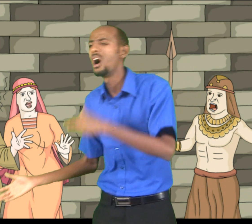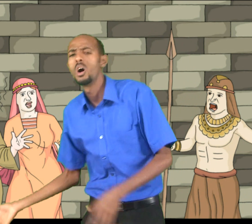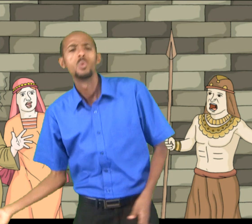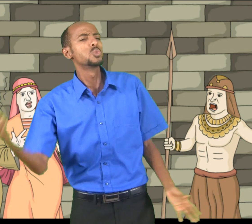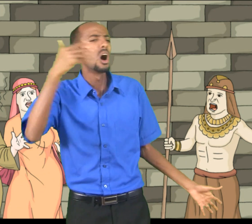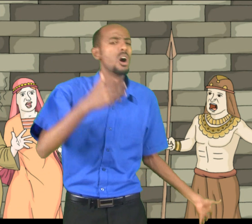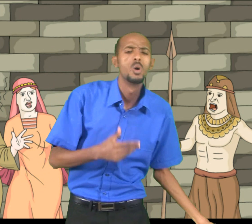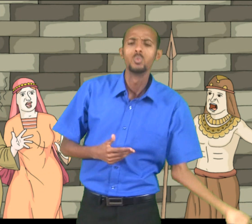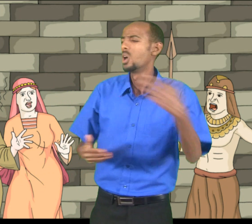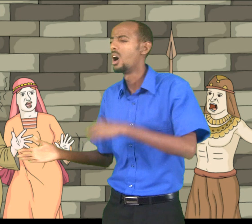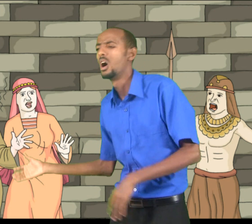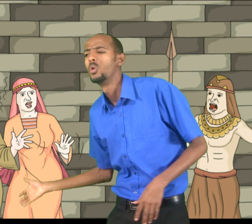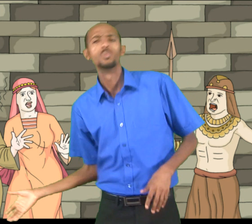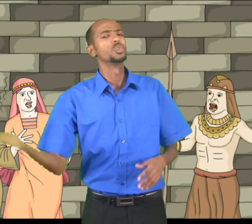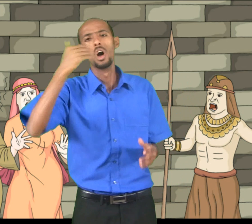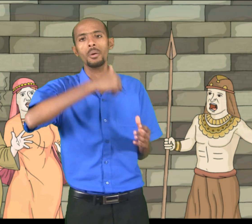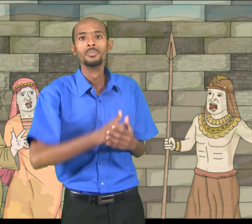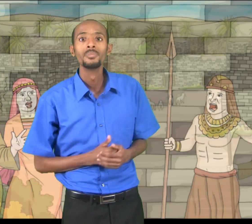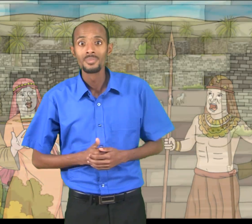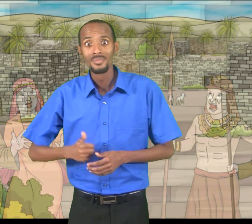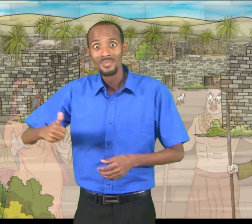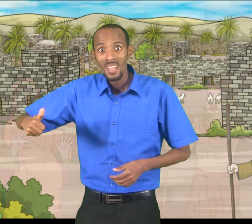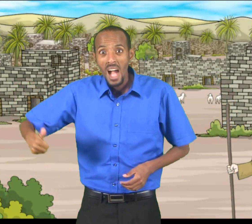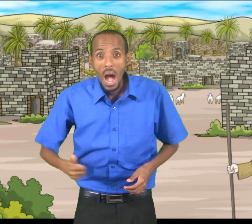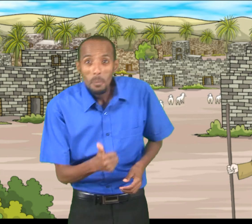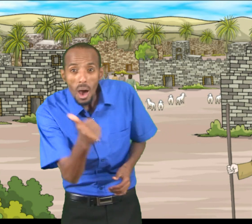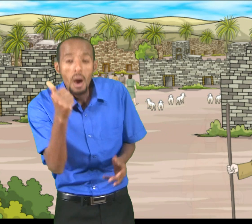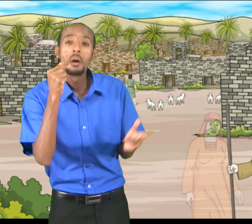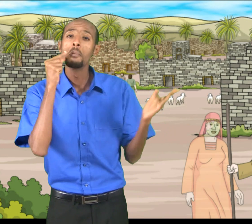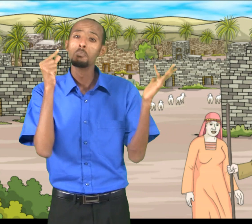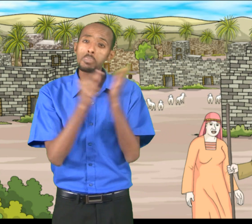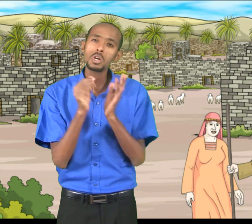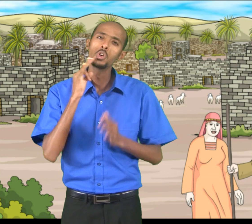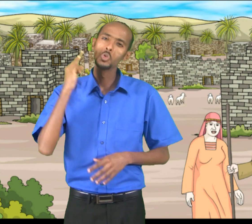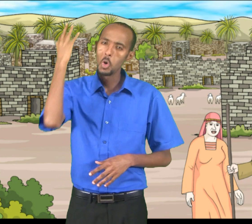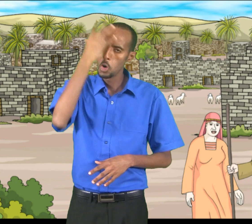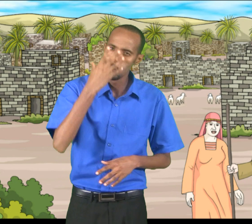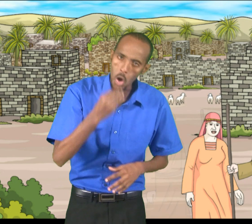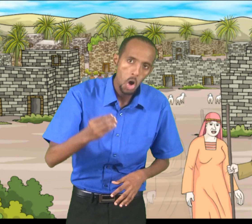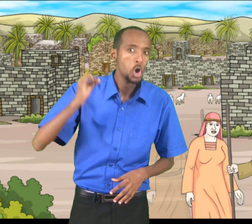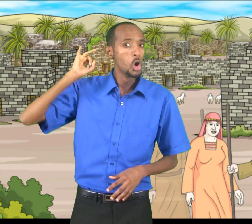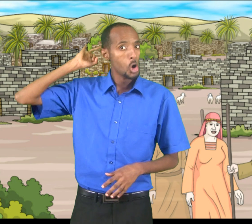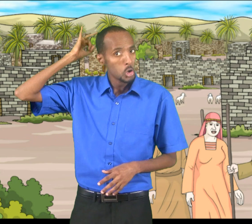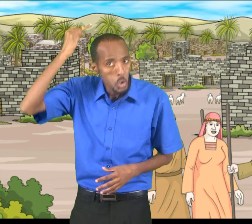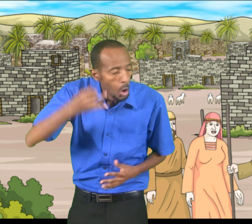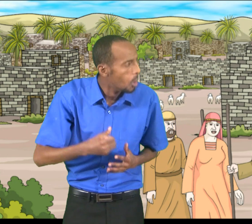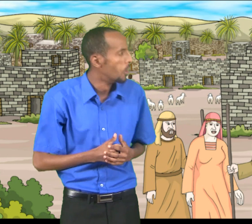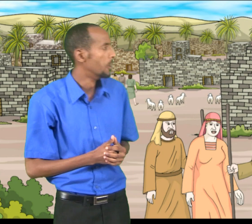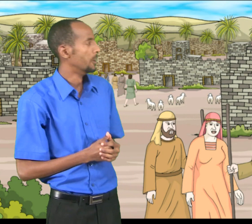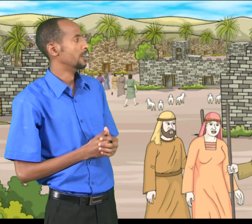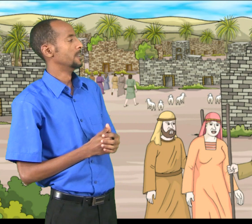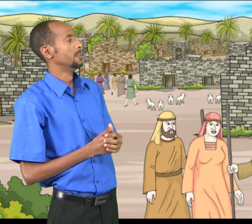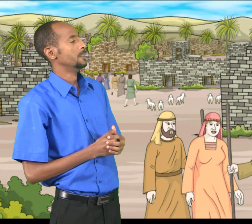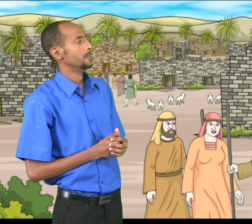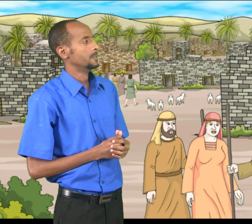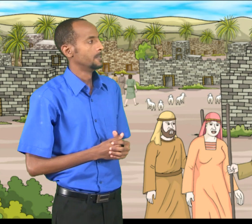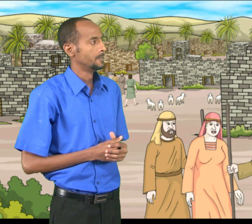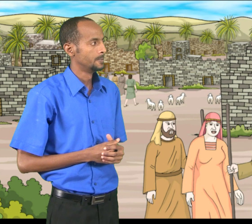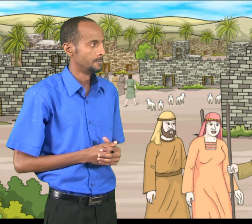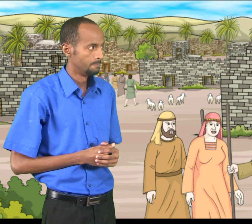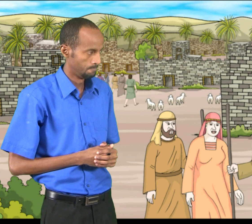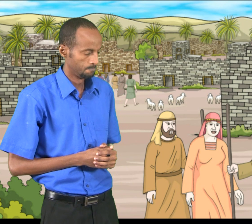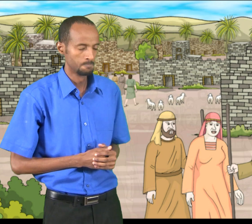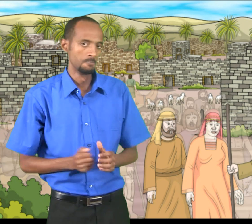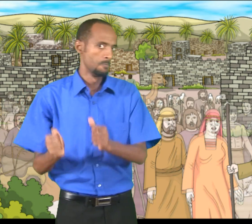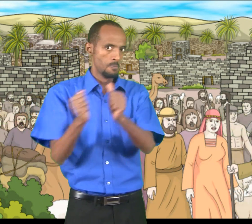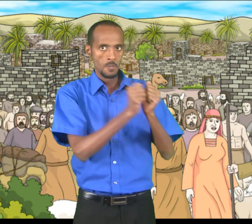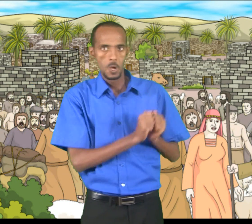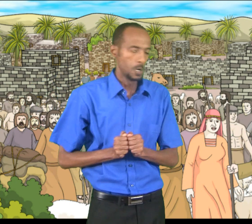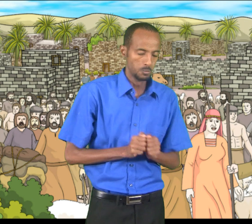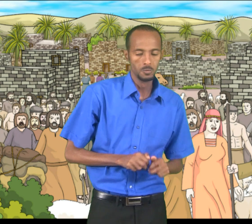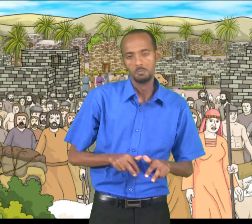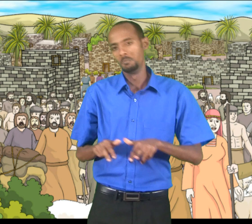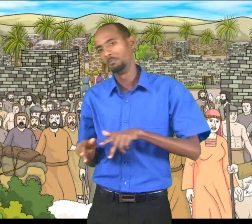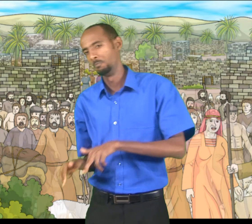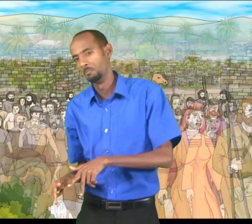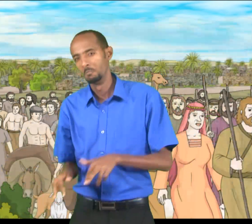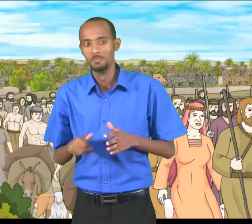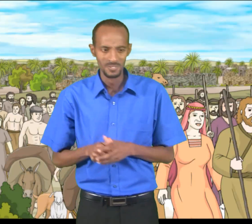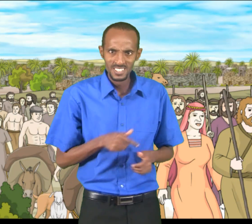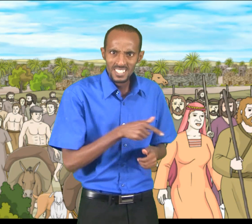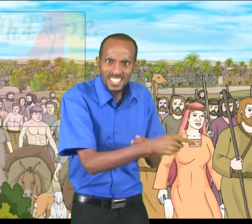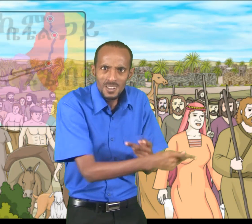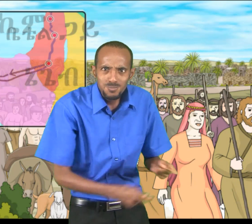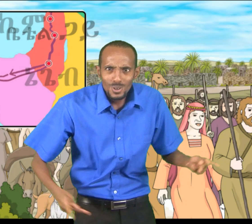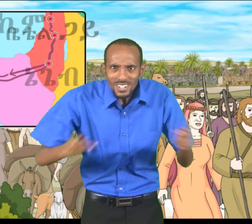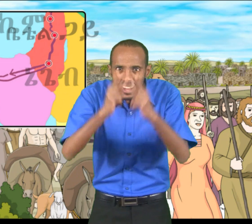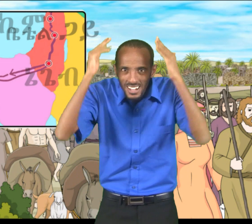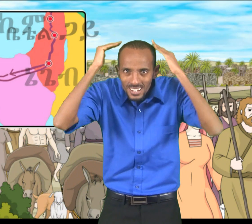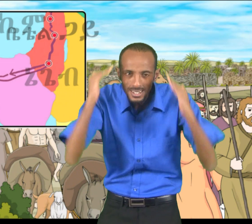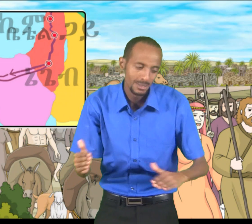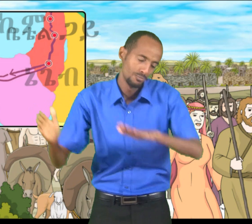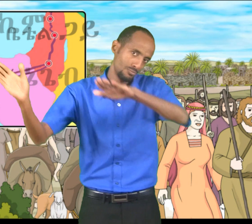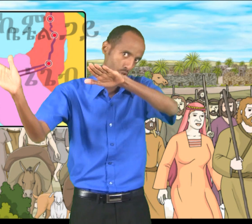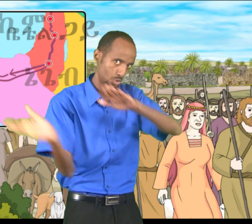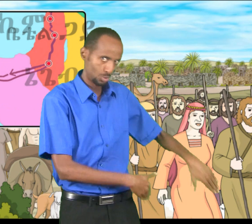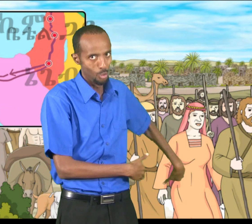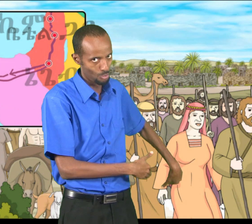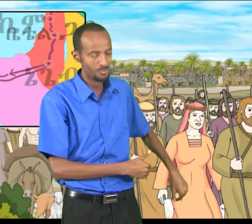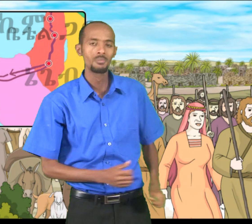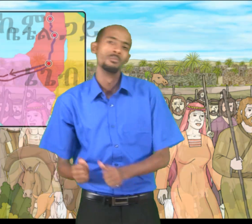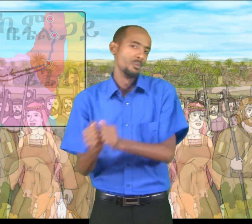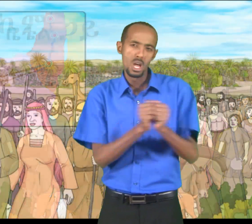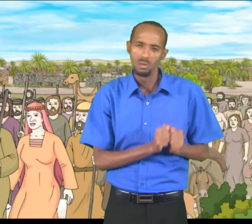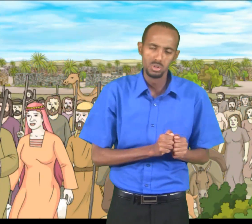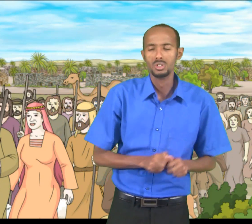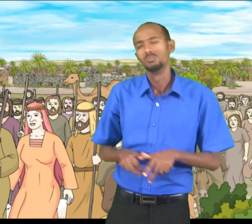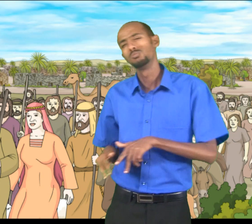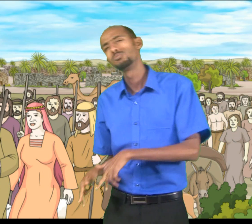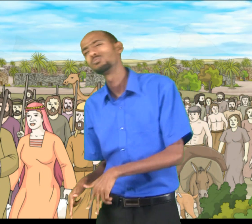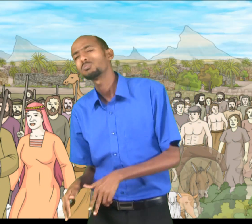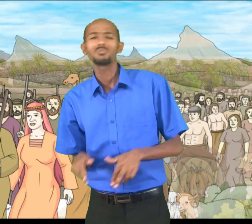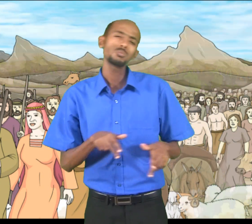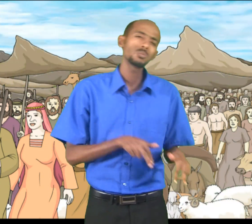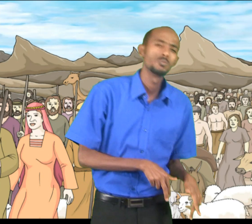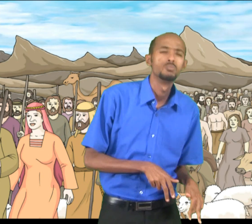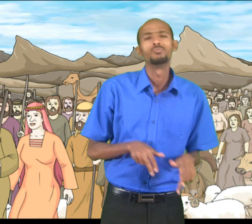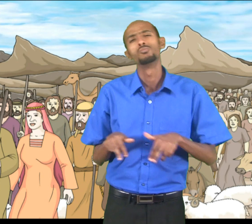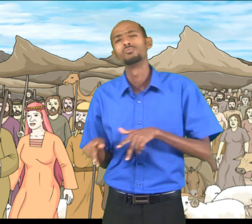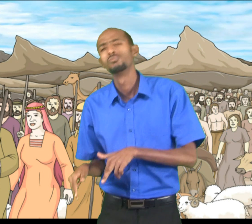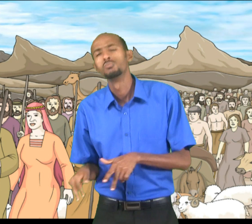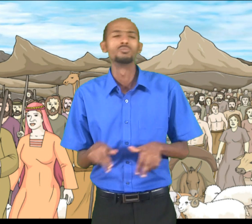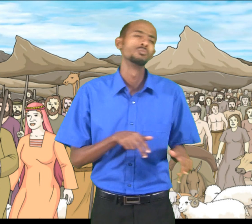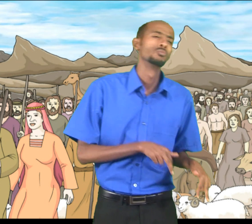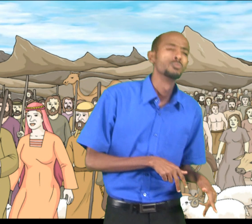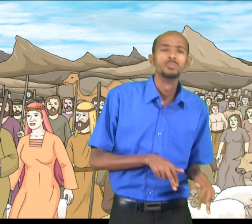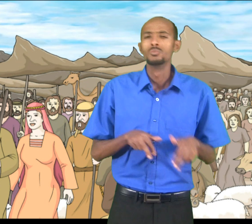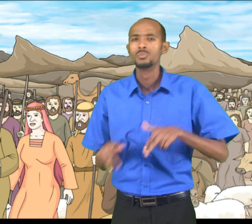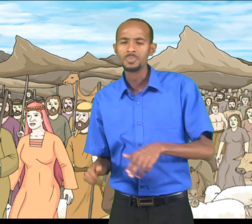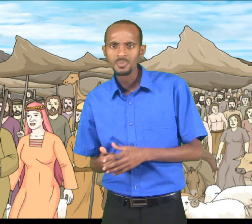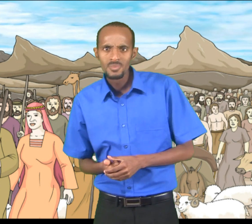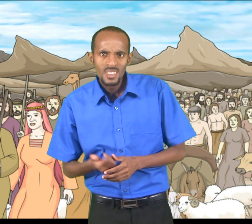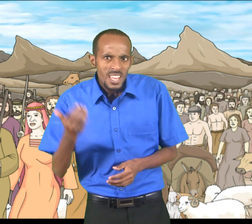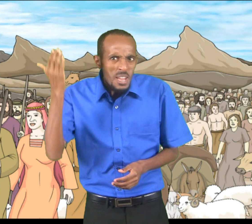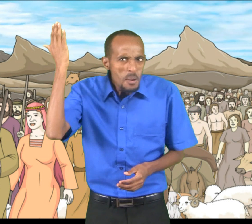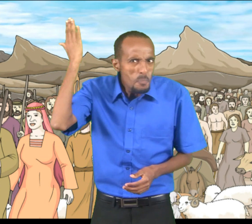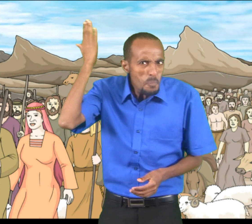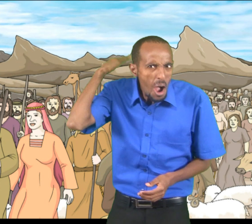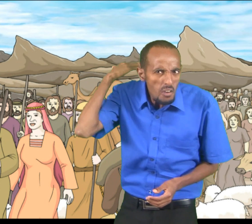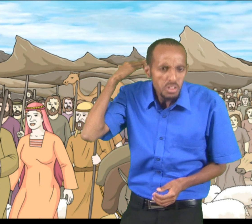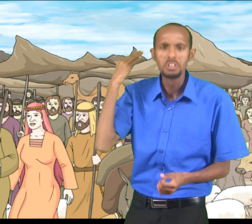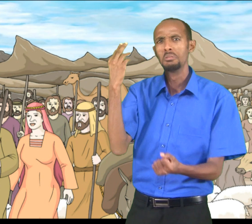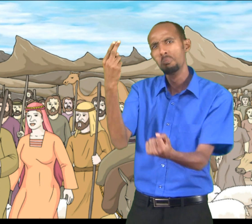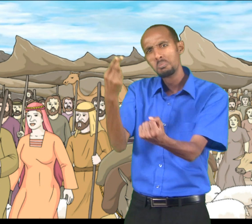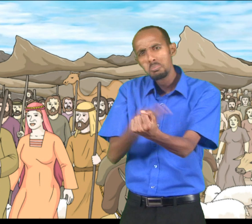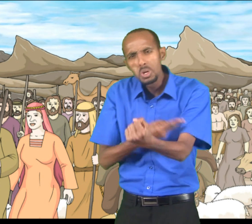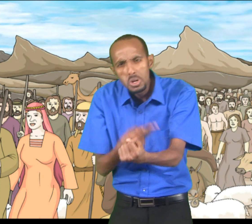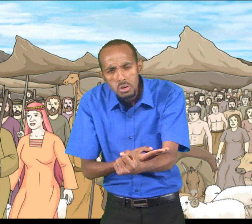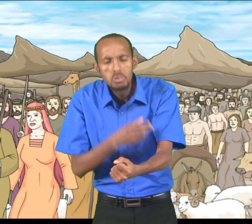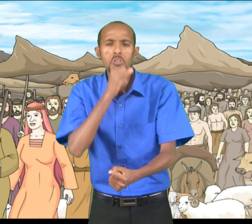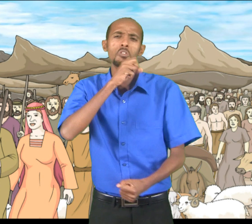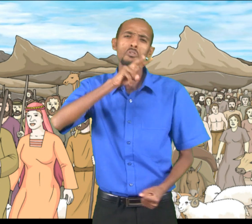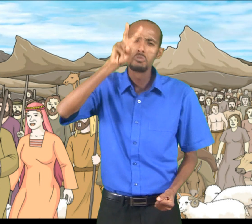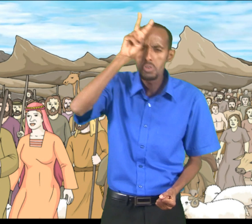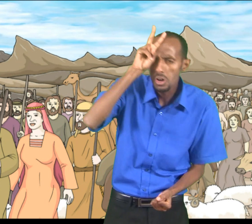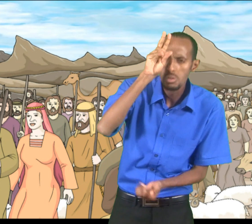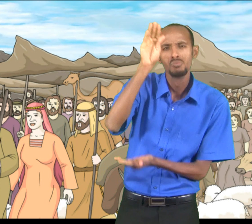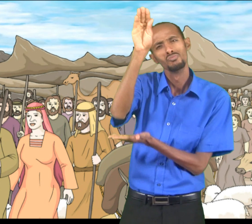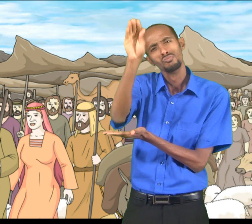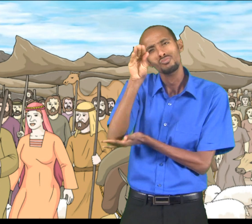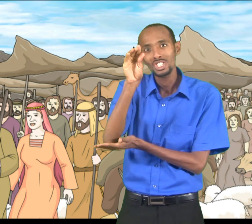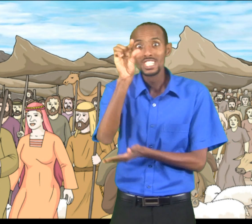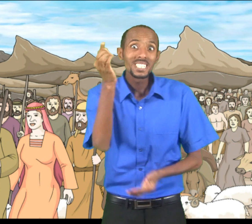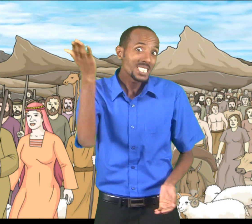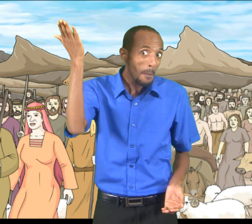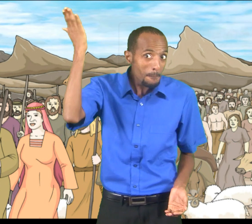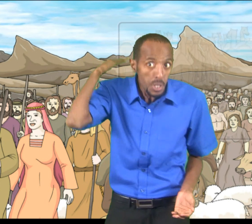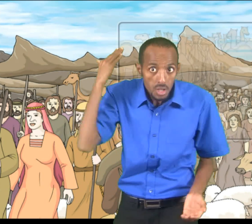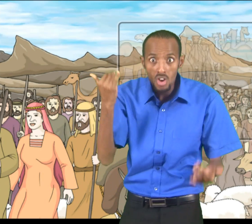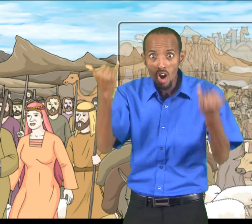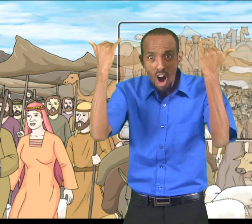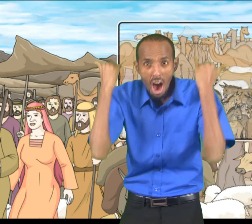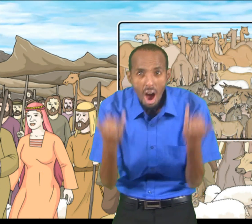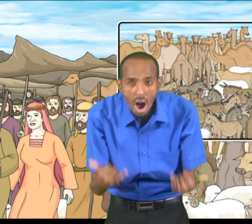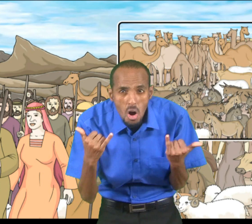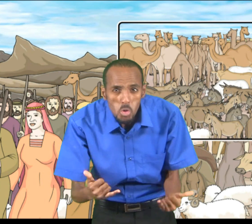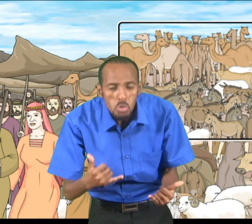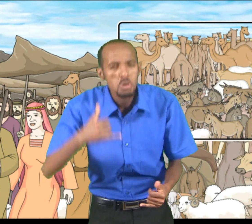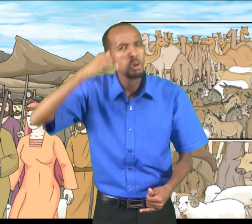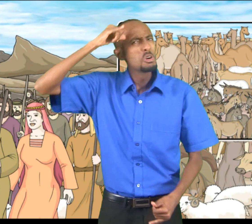So Abram went up out of Egypt into the Negev—he and his wife and all his possessions—and Lot was with him.